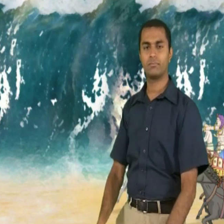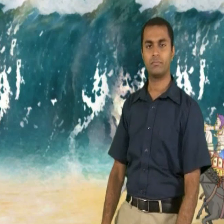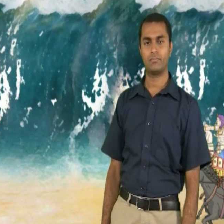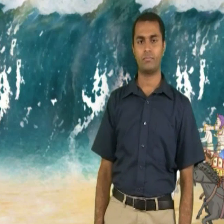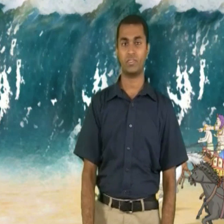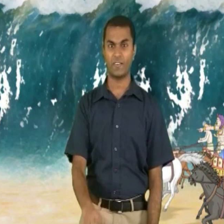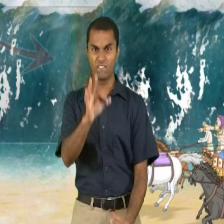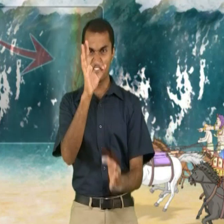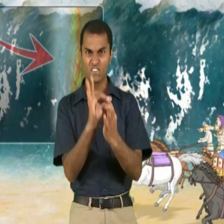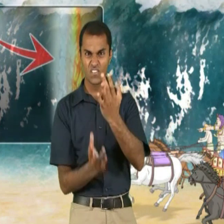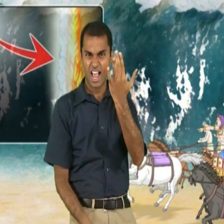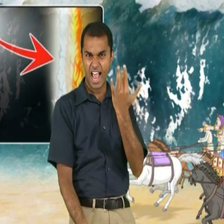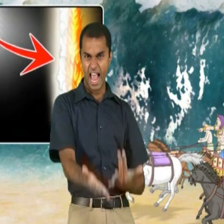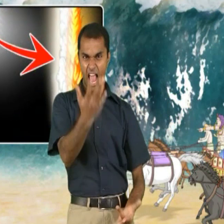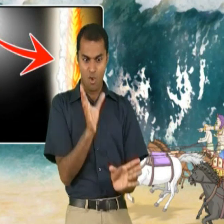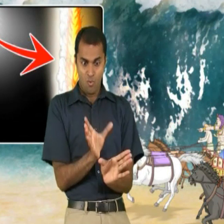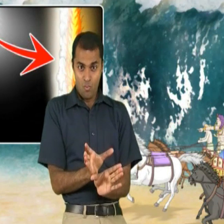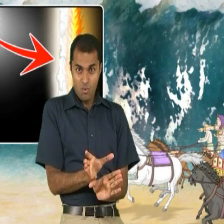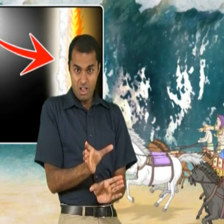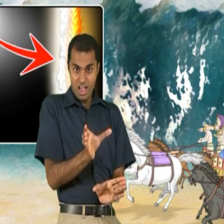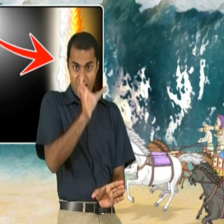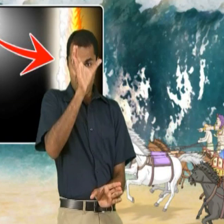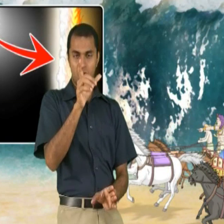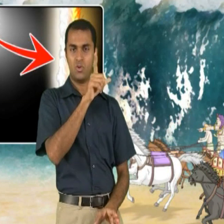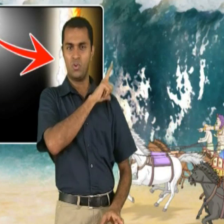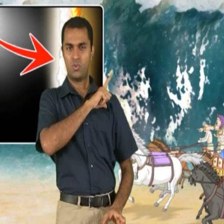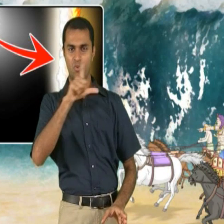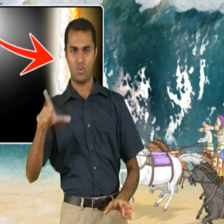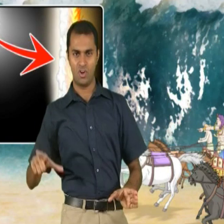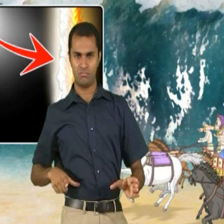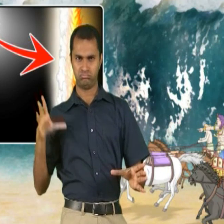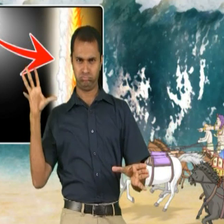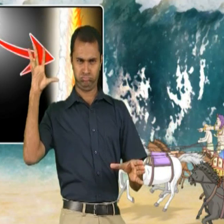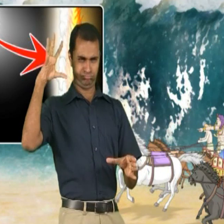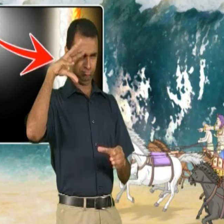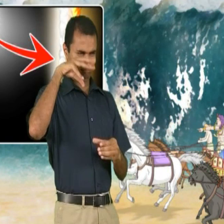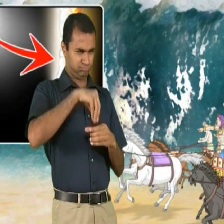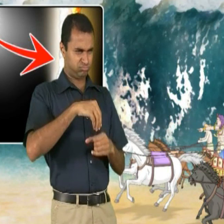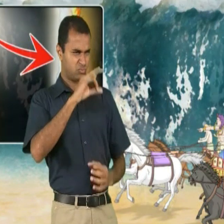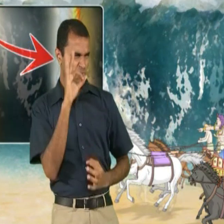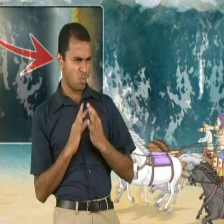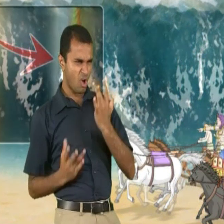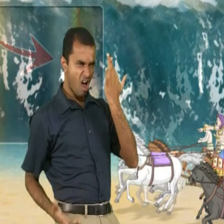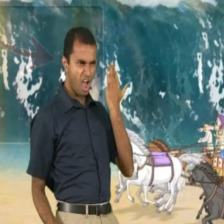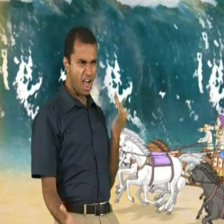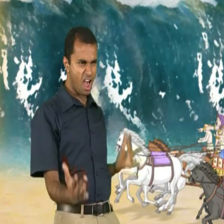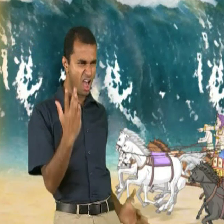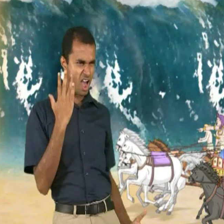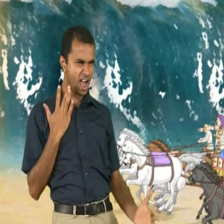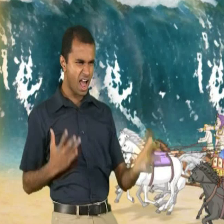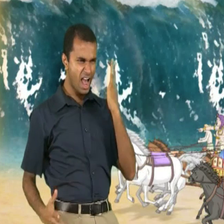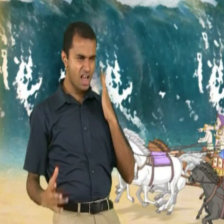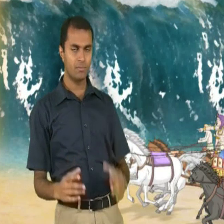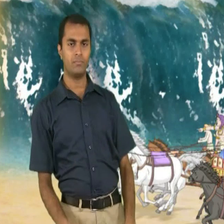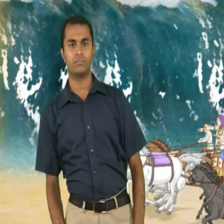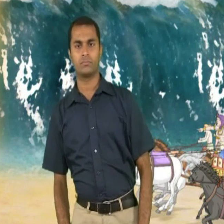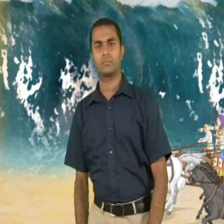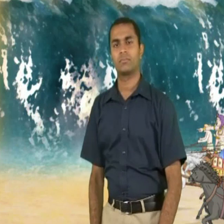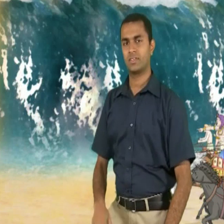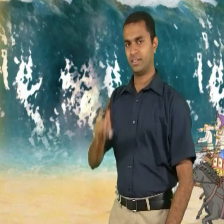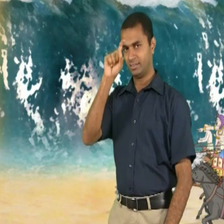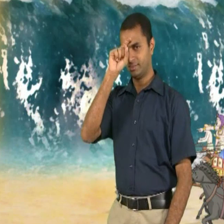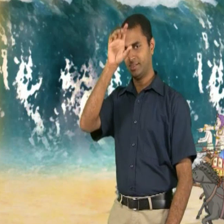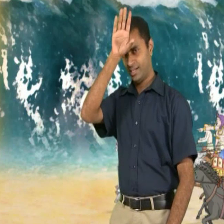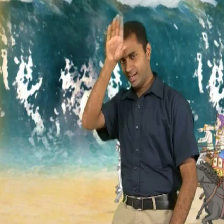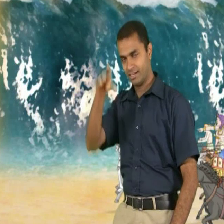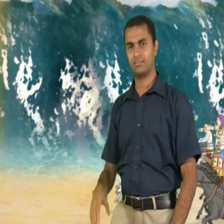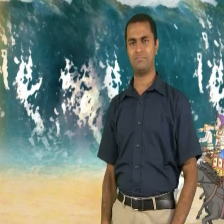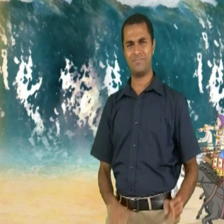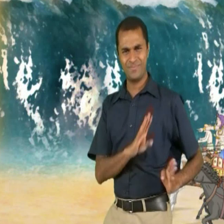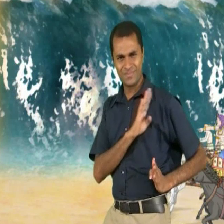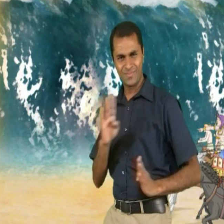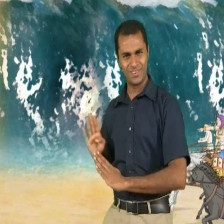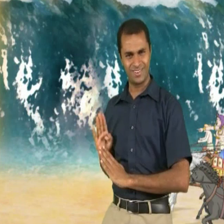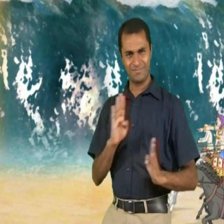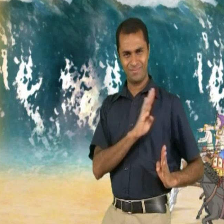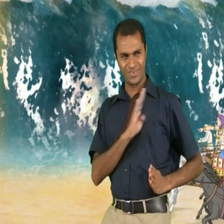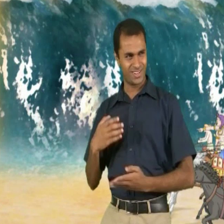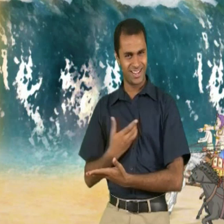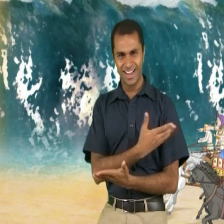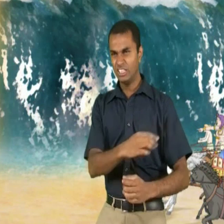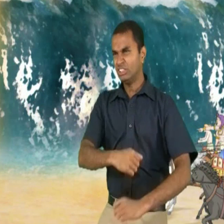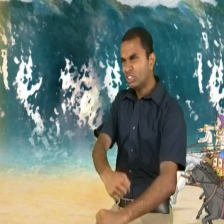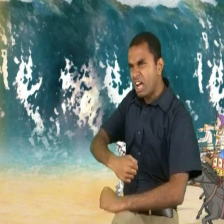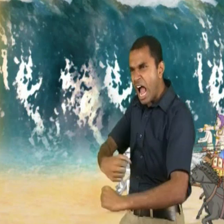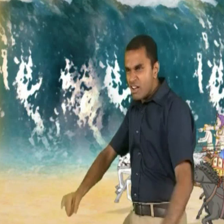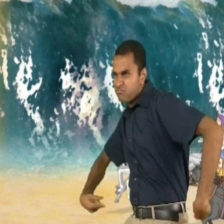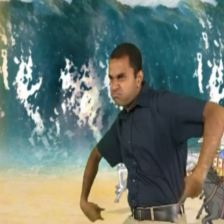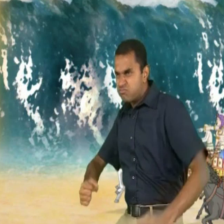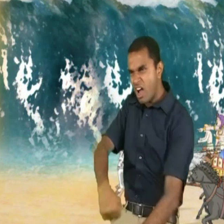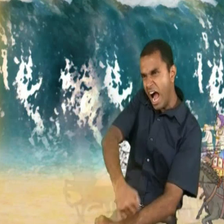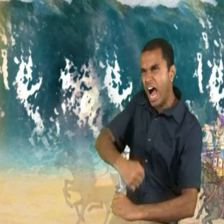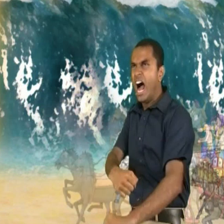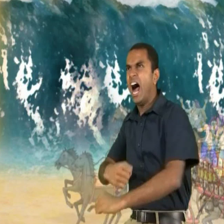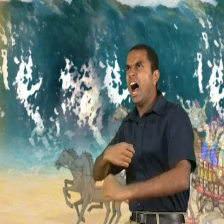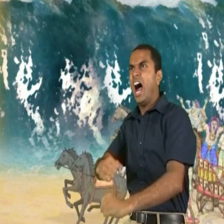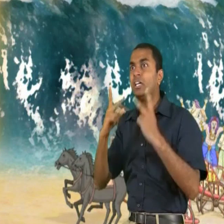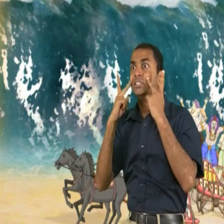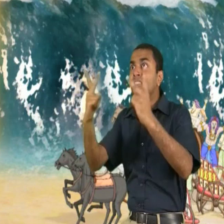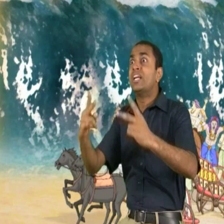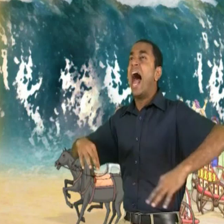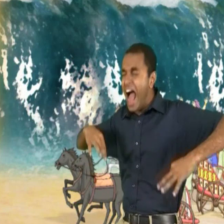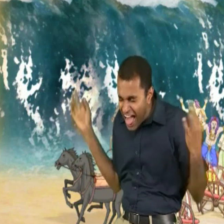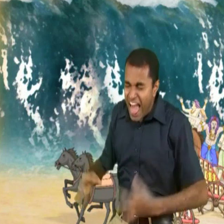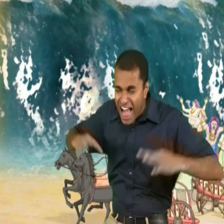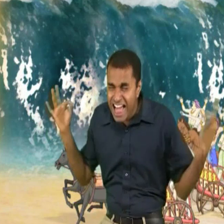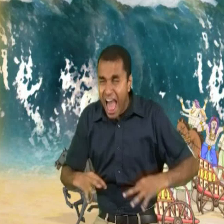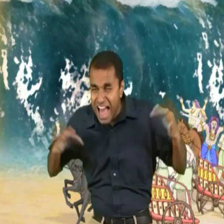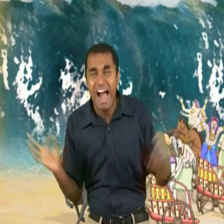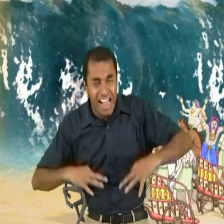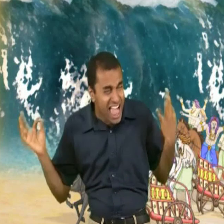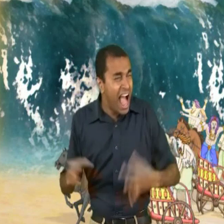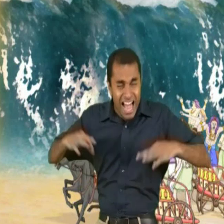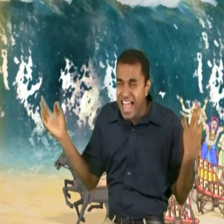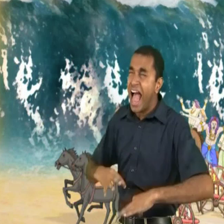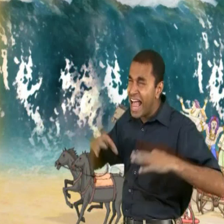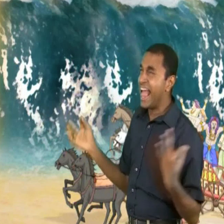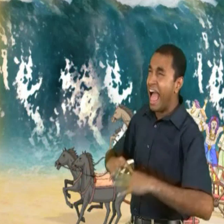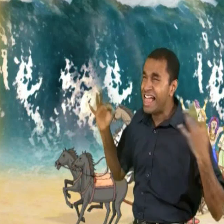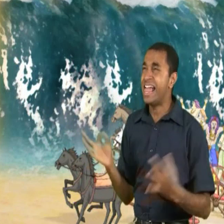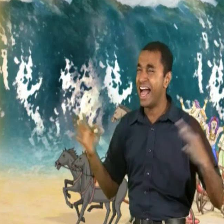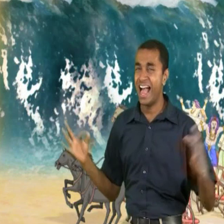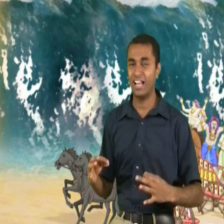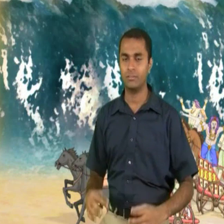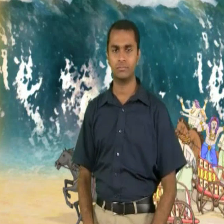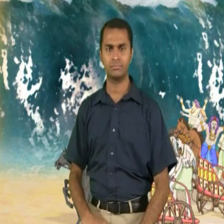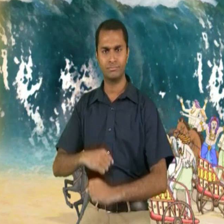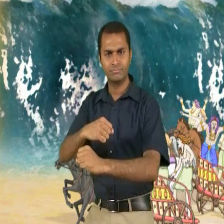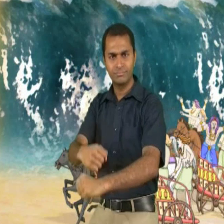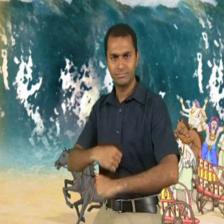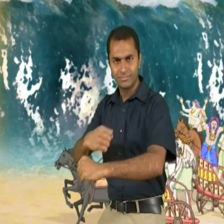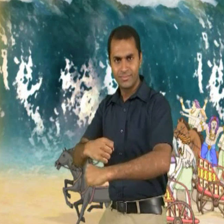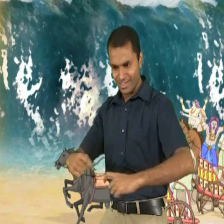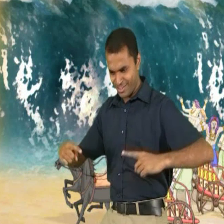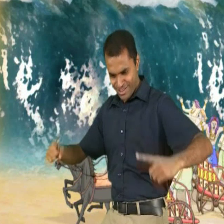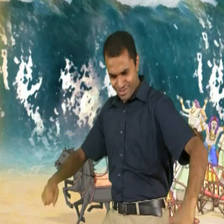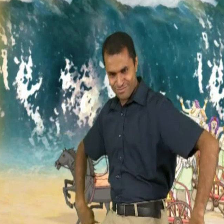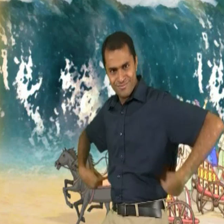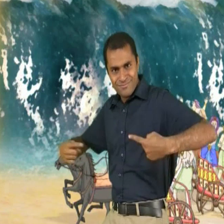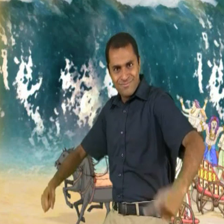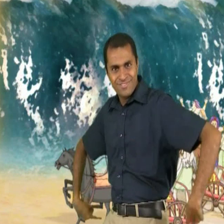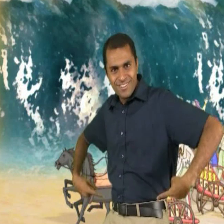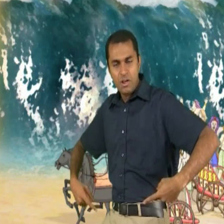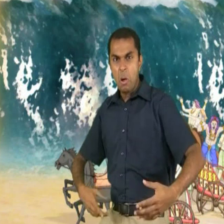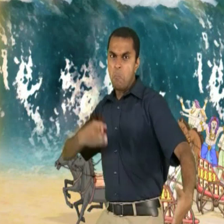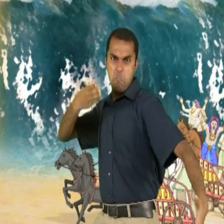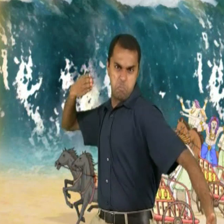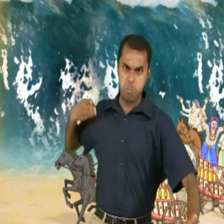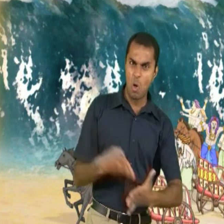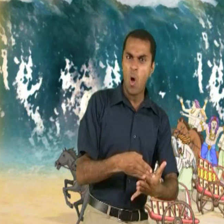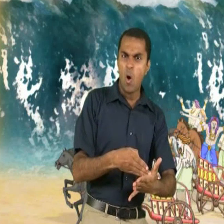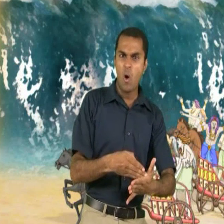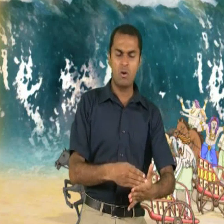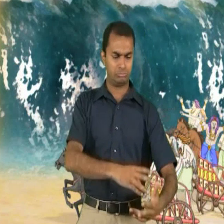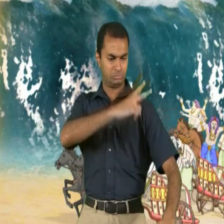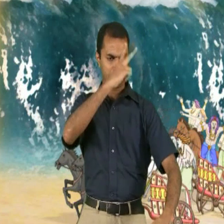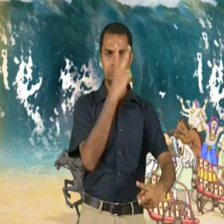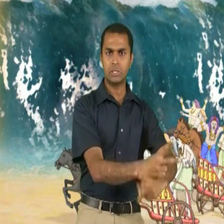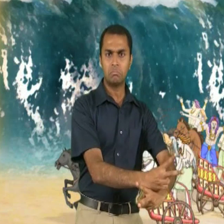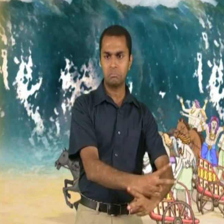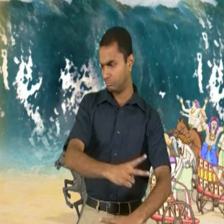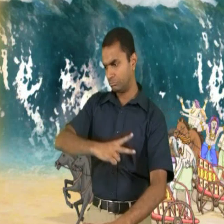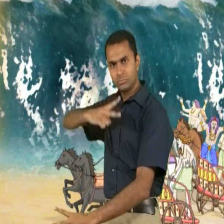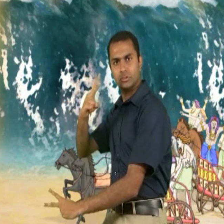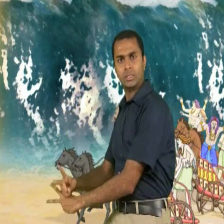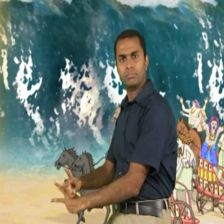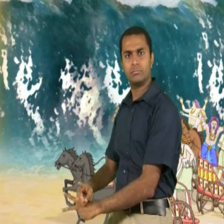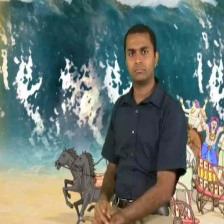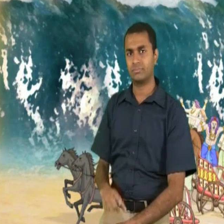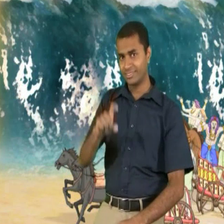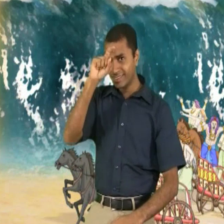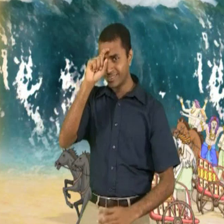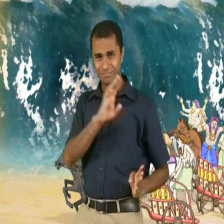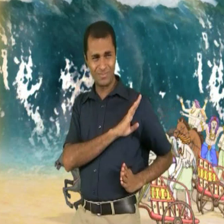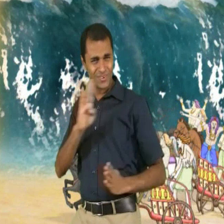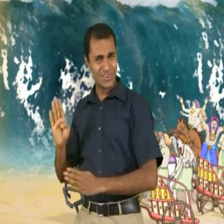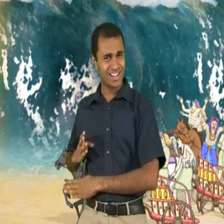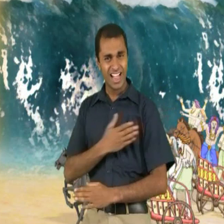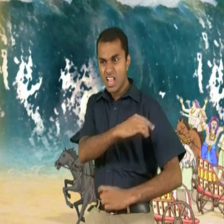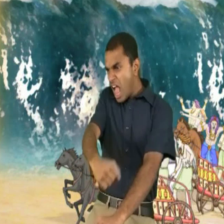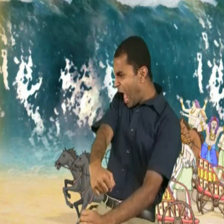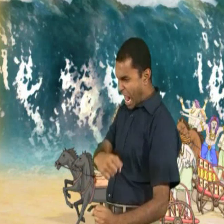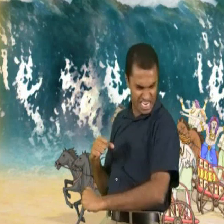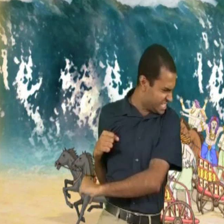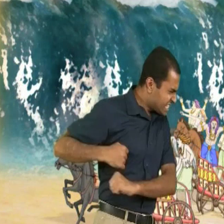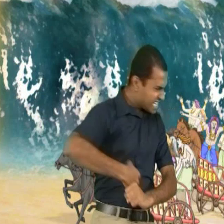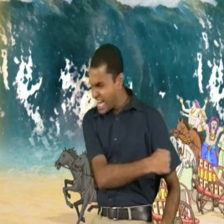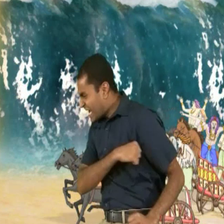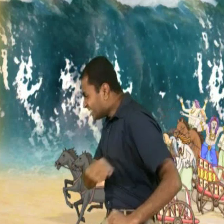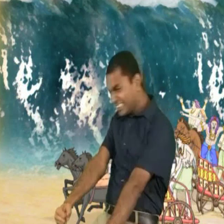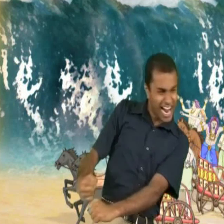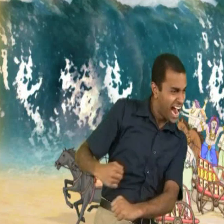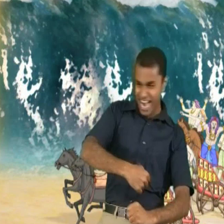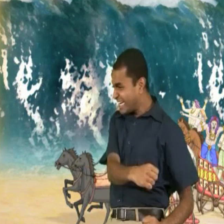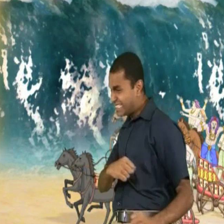At morning watch, however, the LORD looked down on the army of the Egyptians from the pillar of fire and cloud, and He threw their camp into confusion.